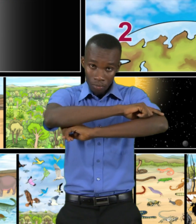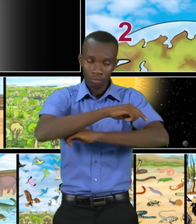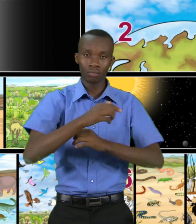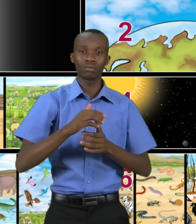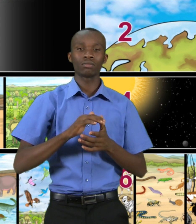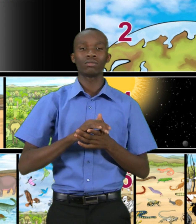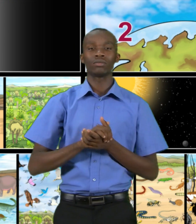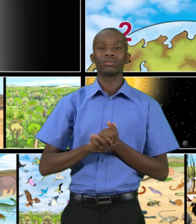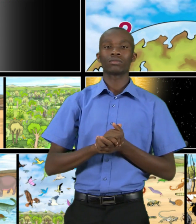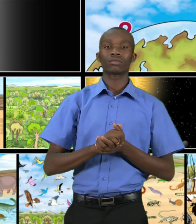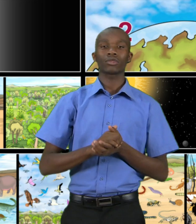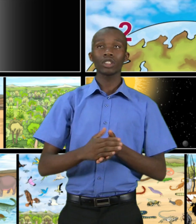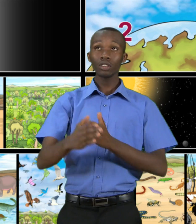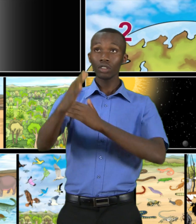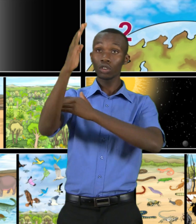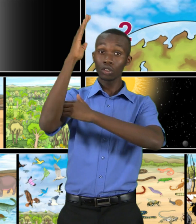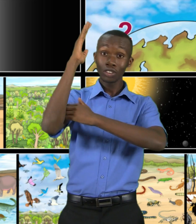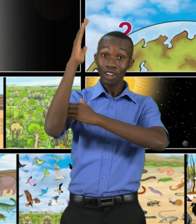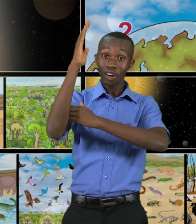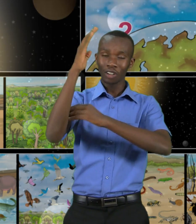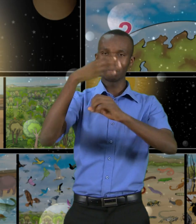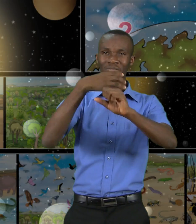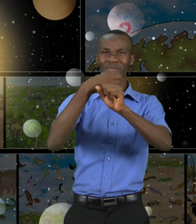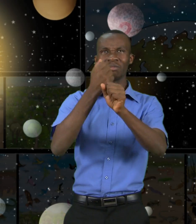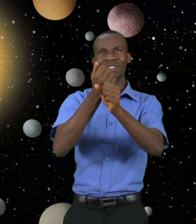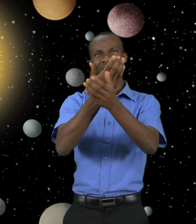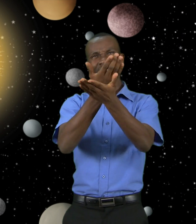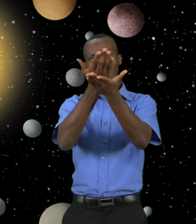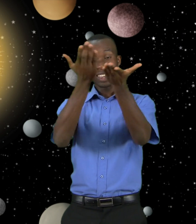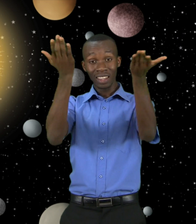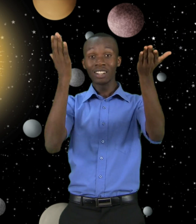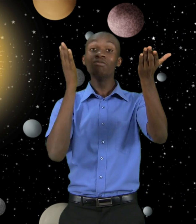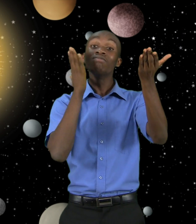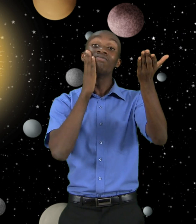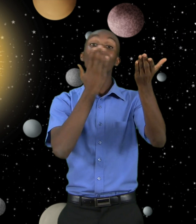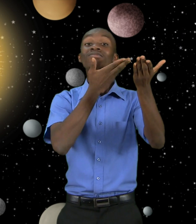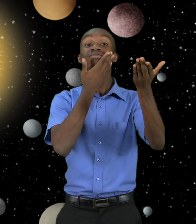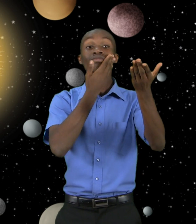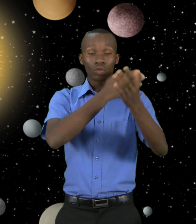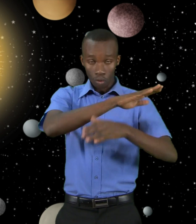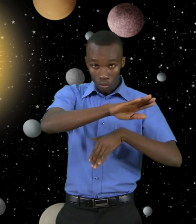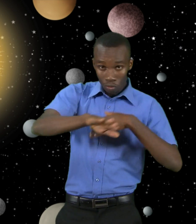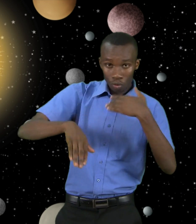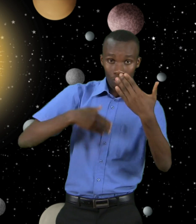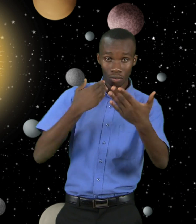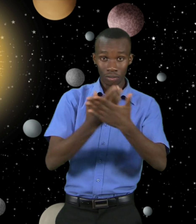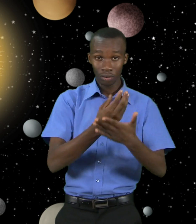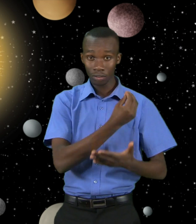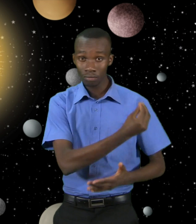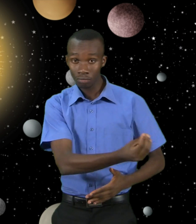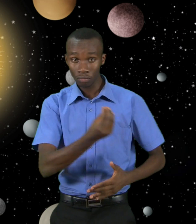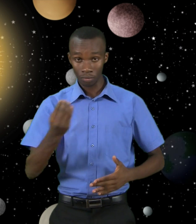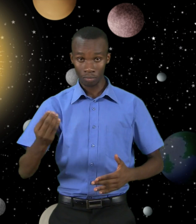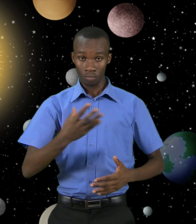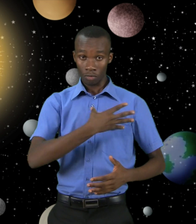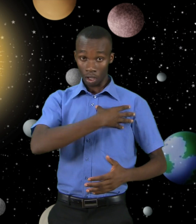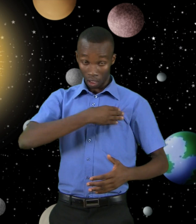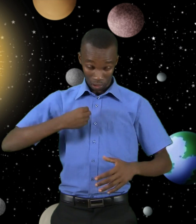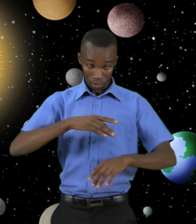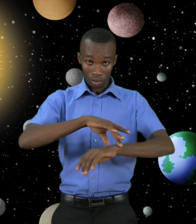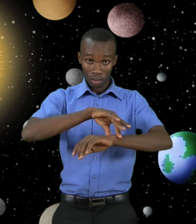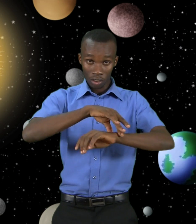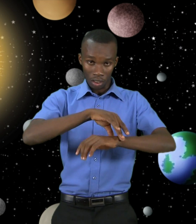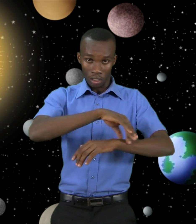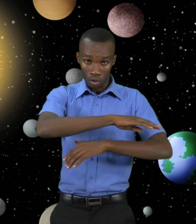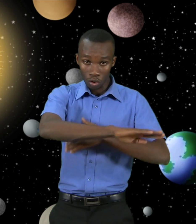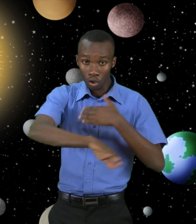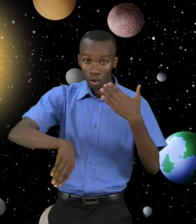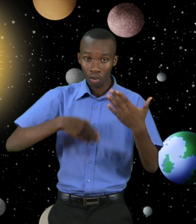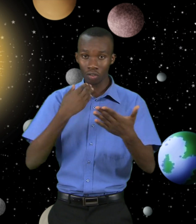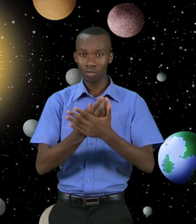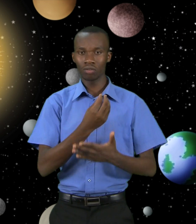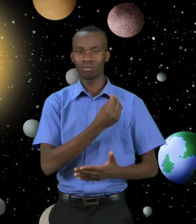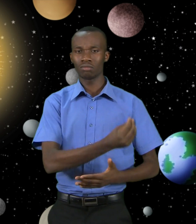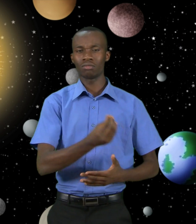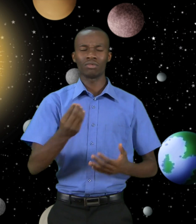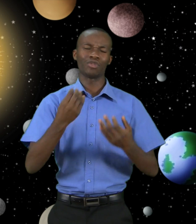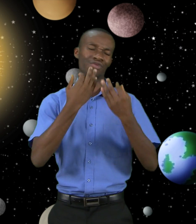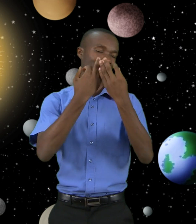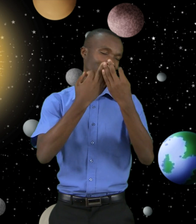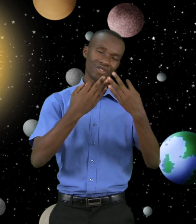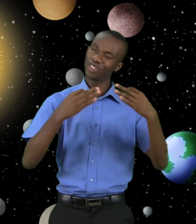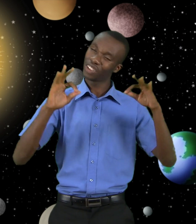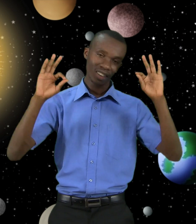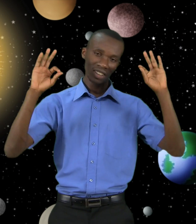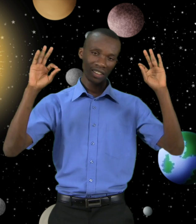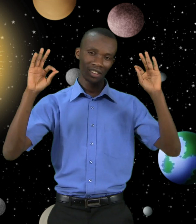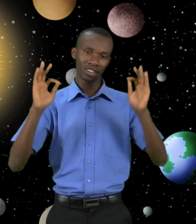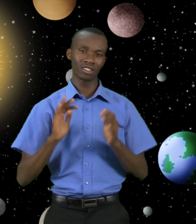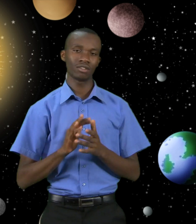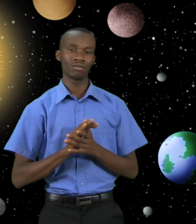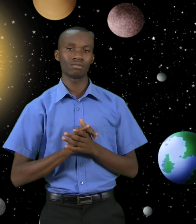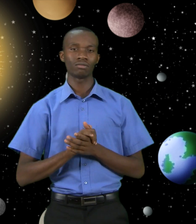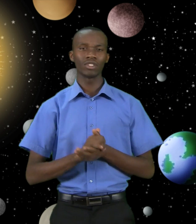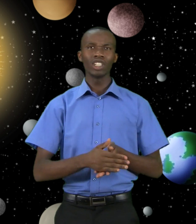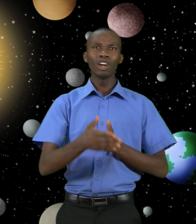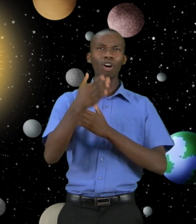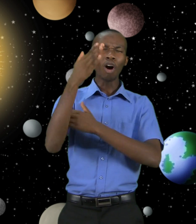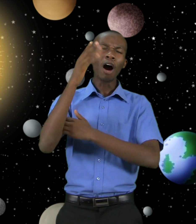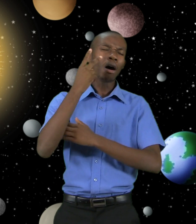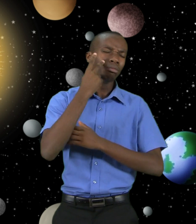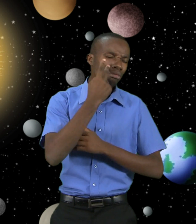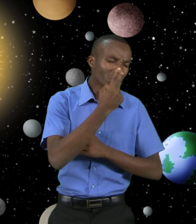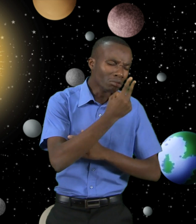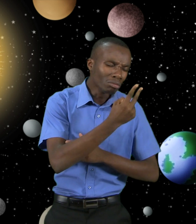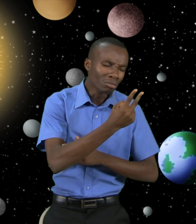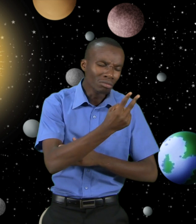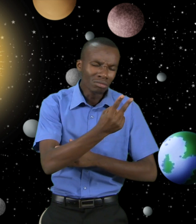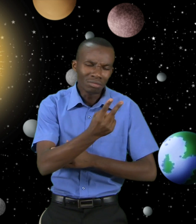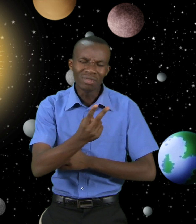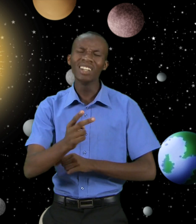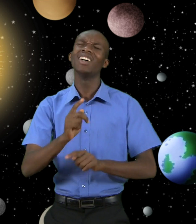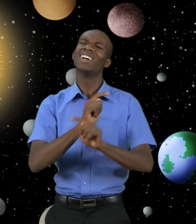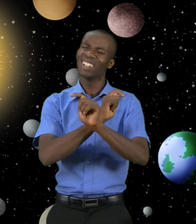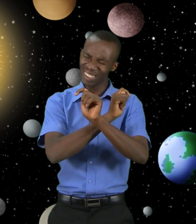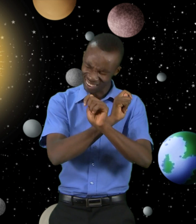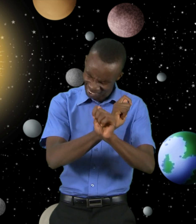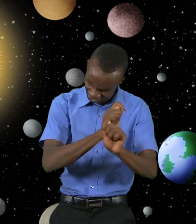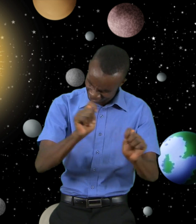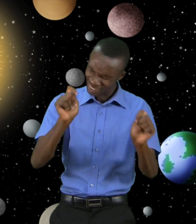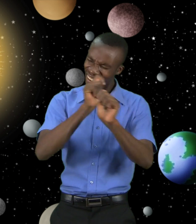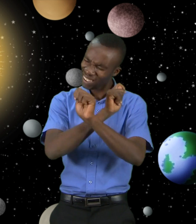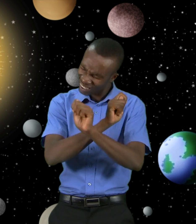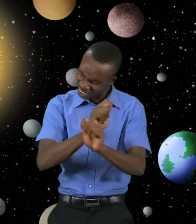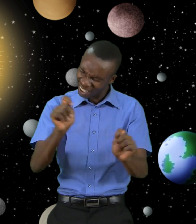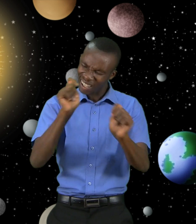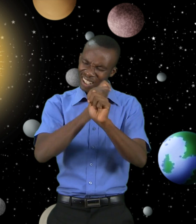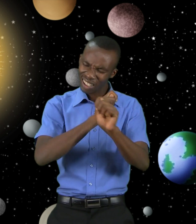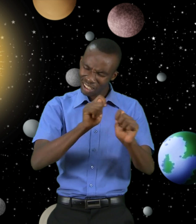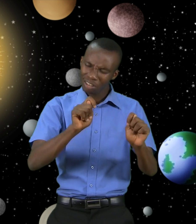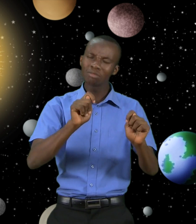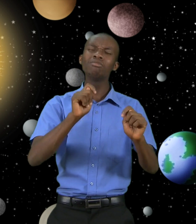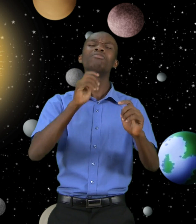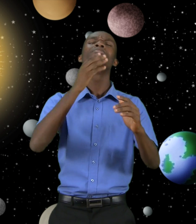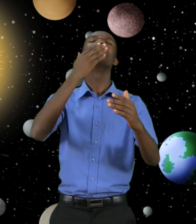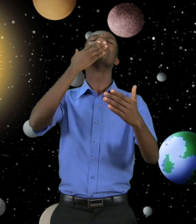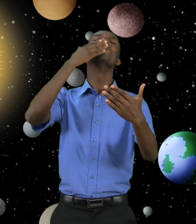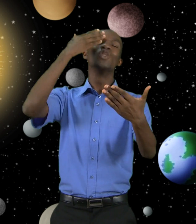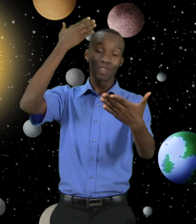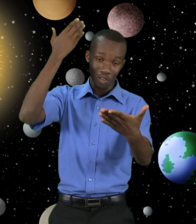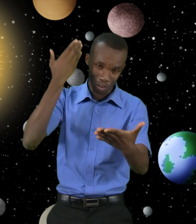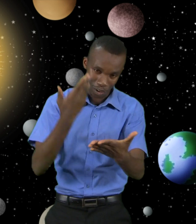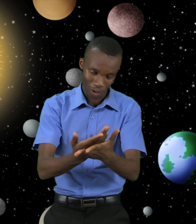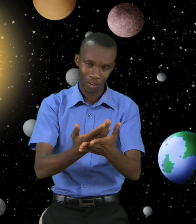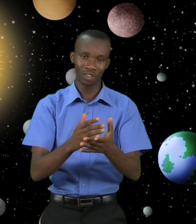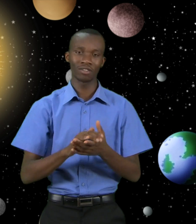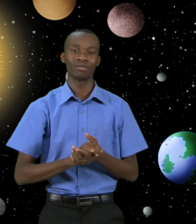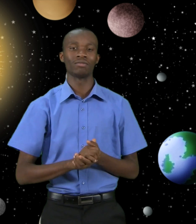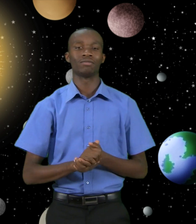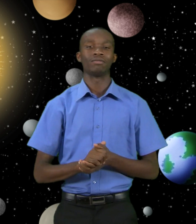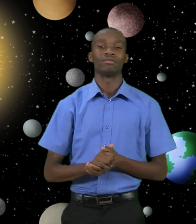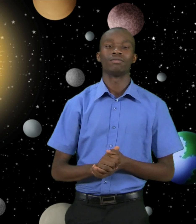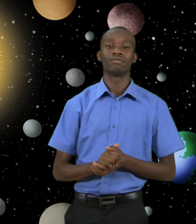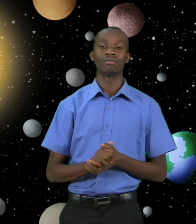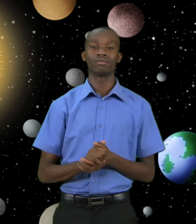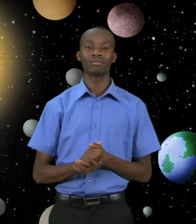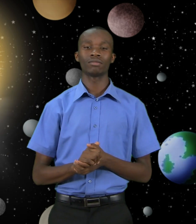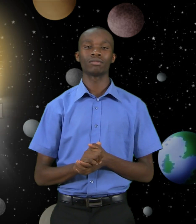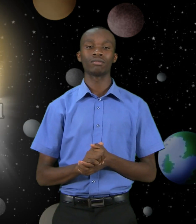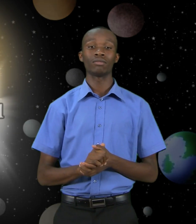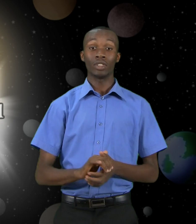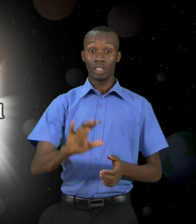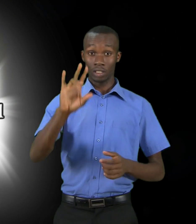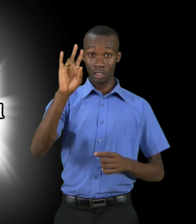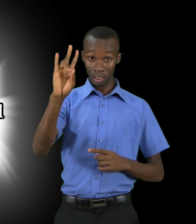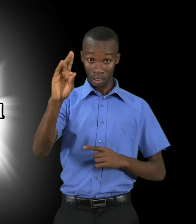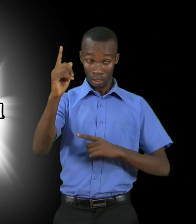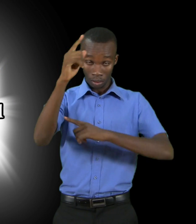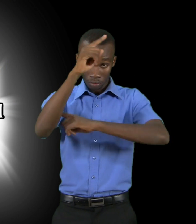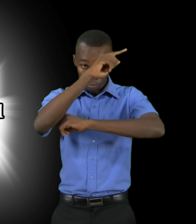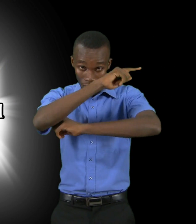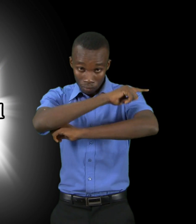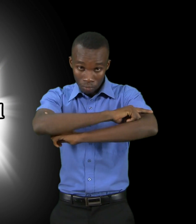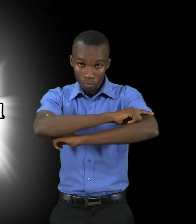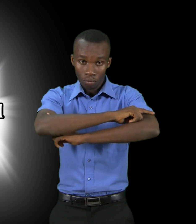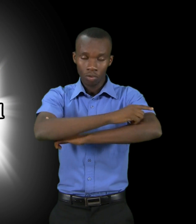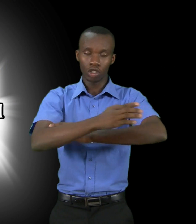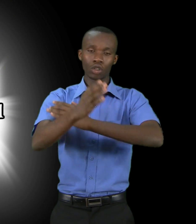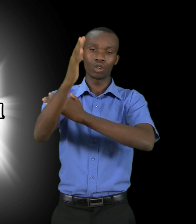Thus the heavens and the earth were completed in all their vast array.